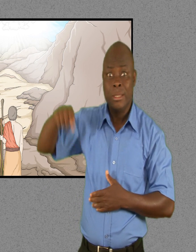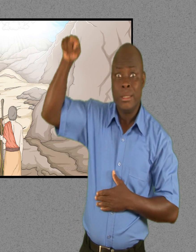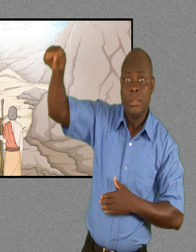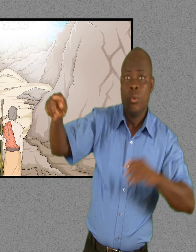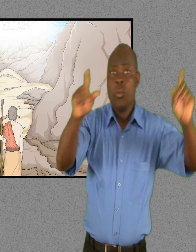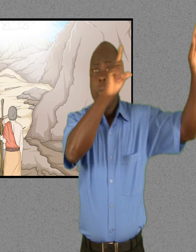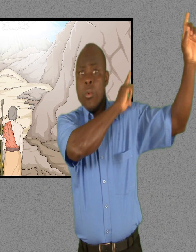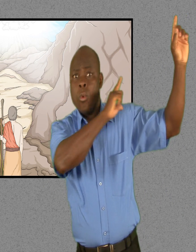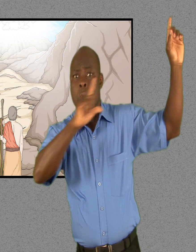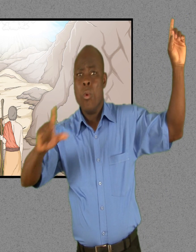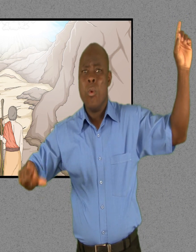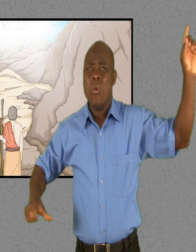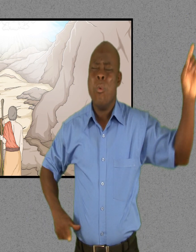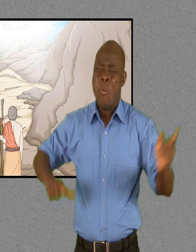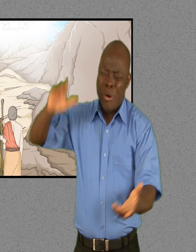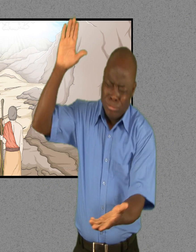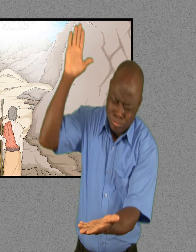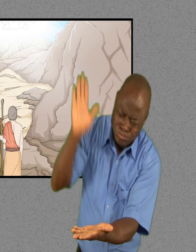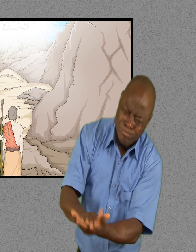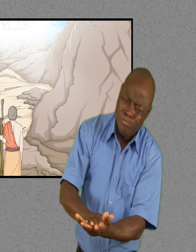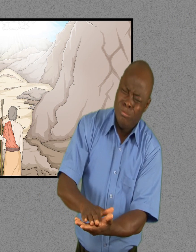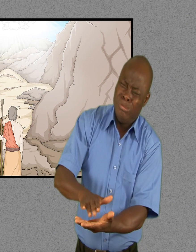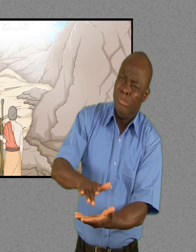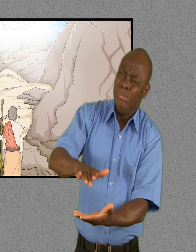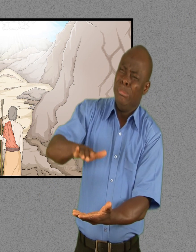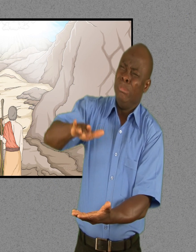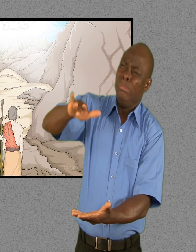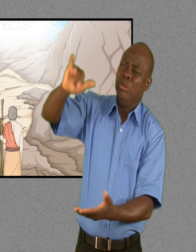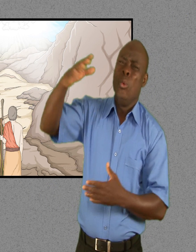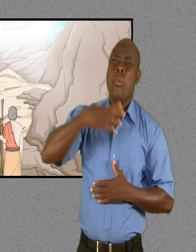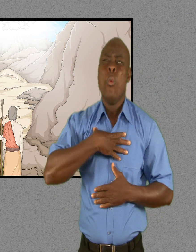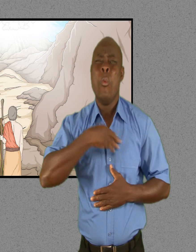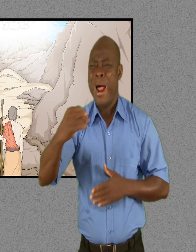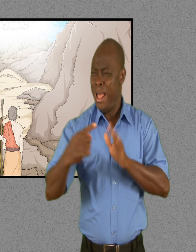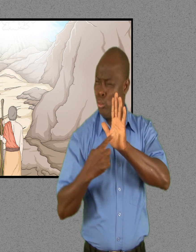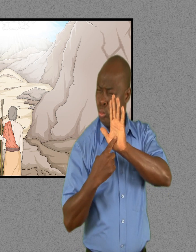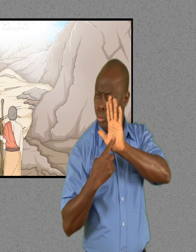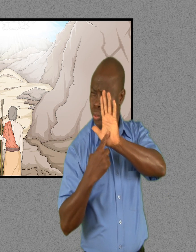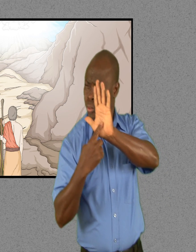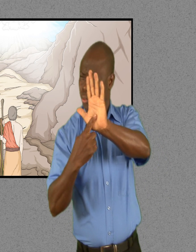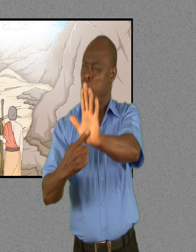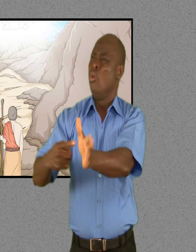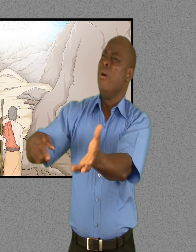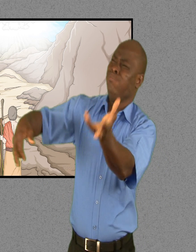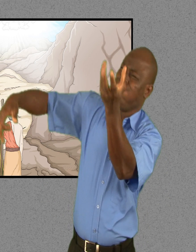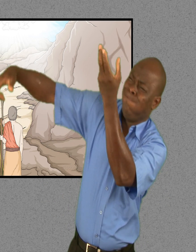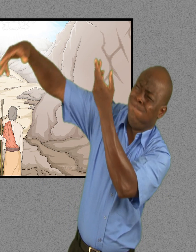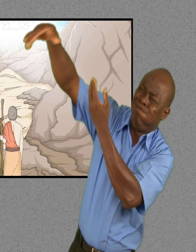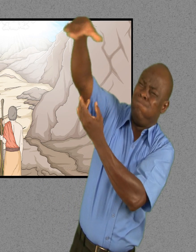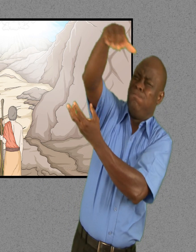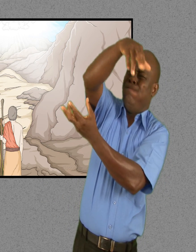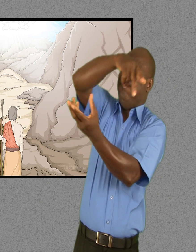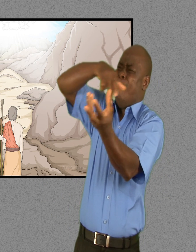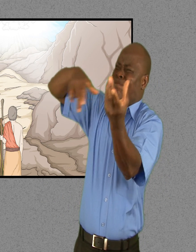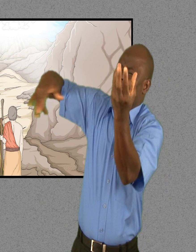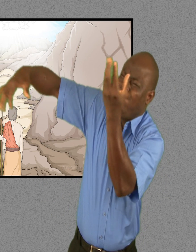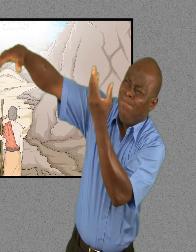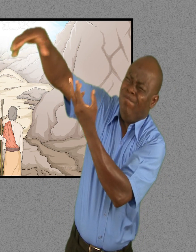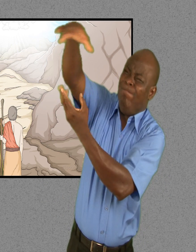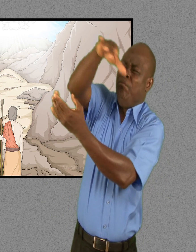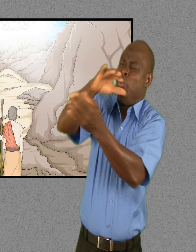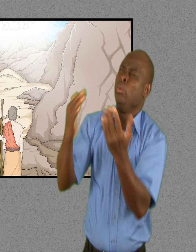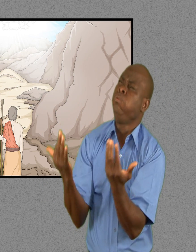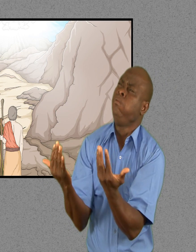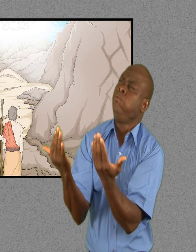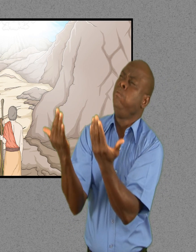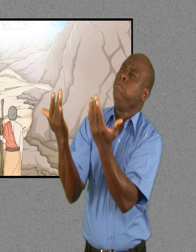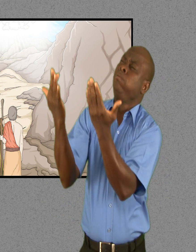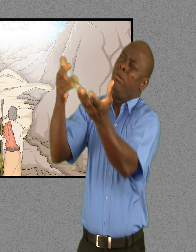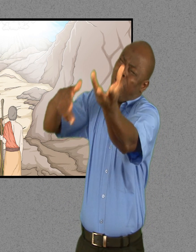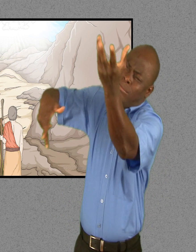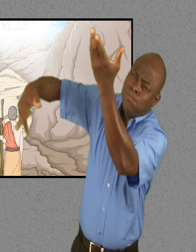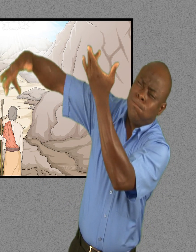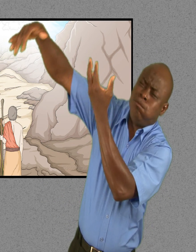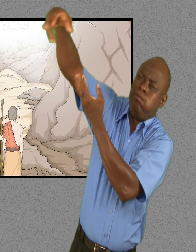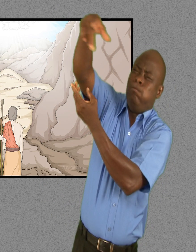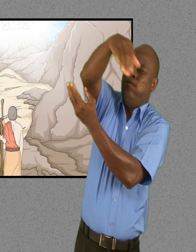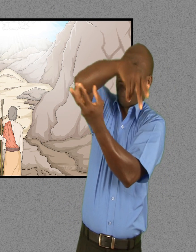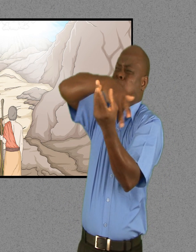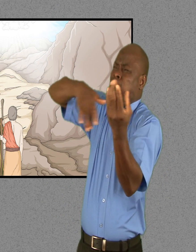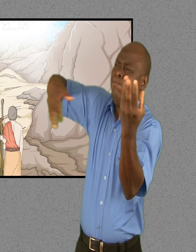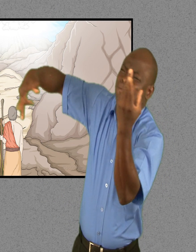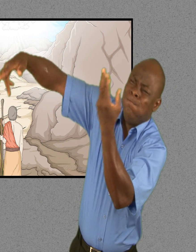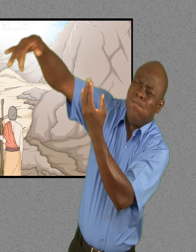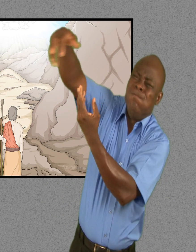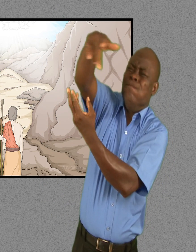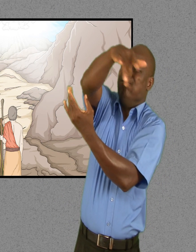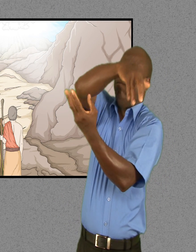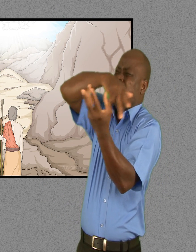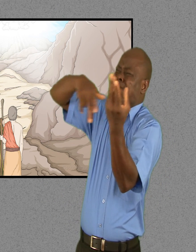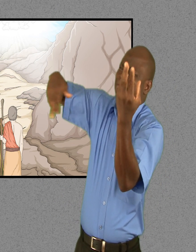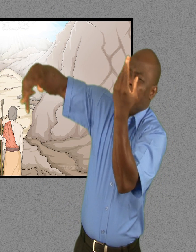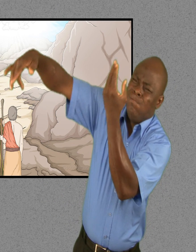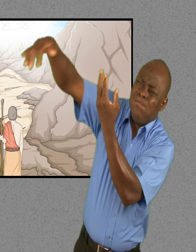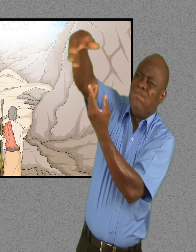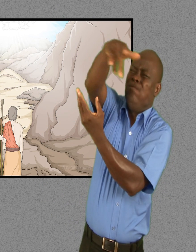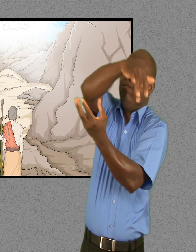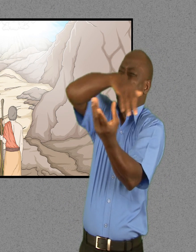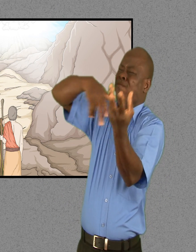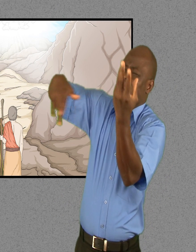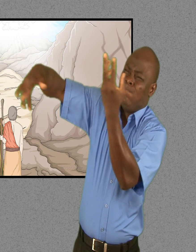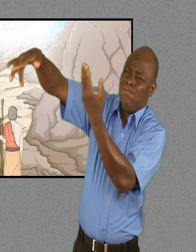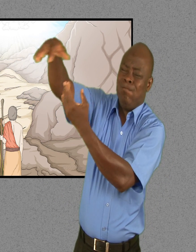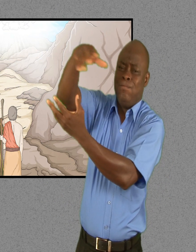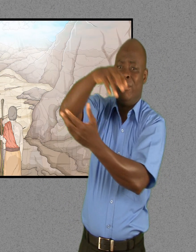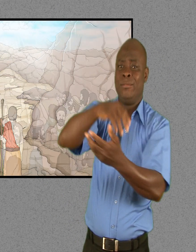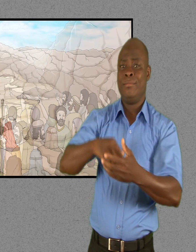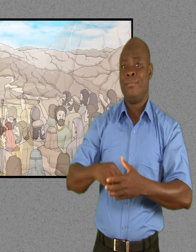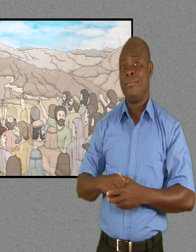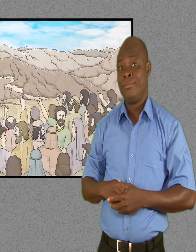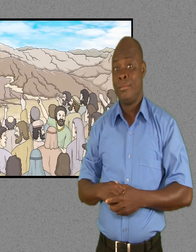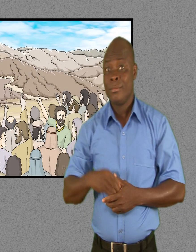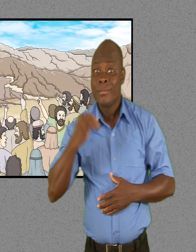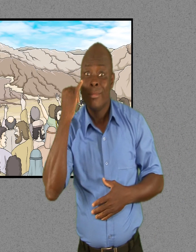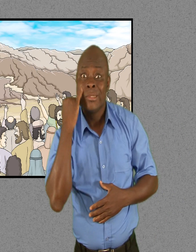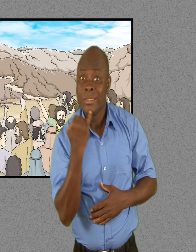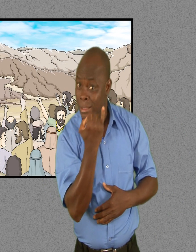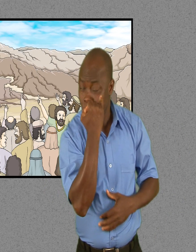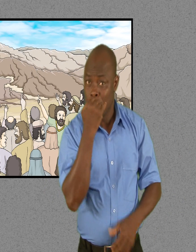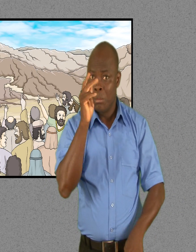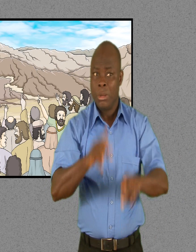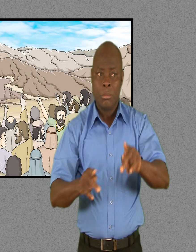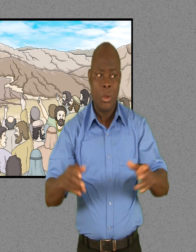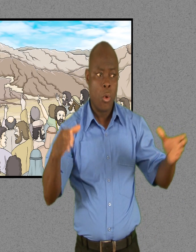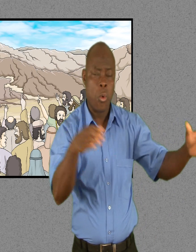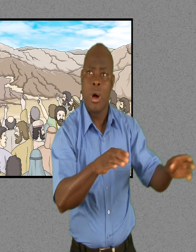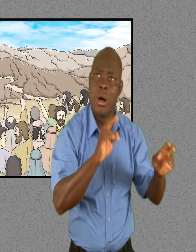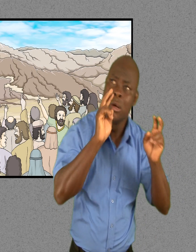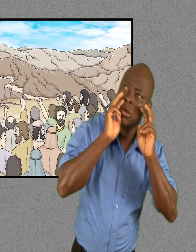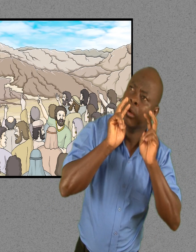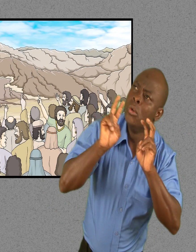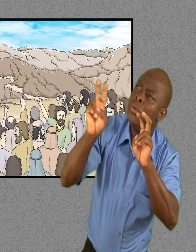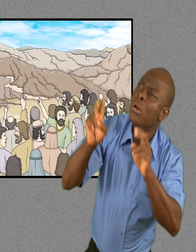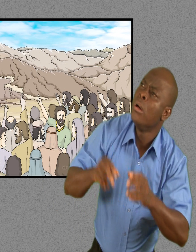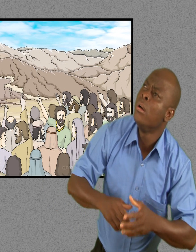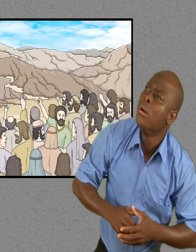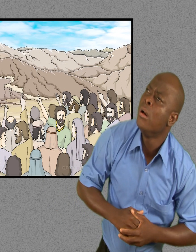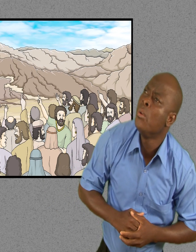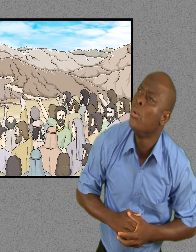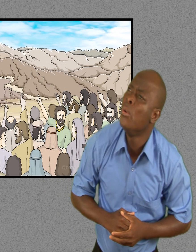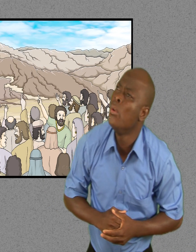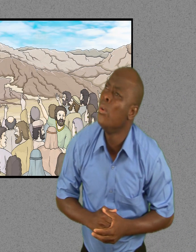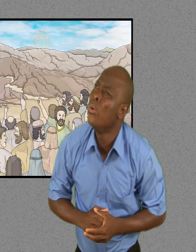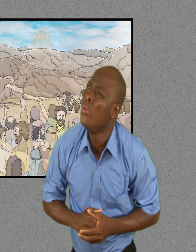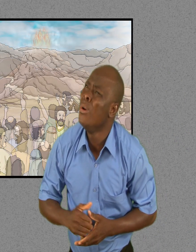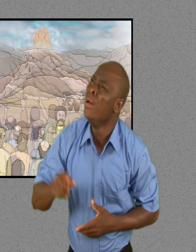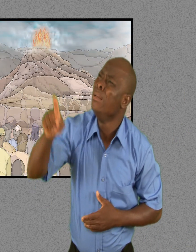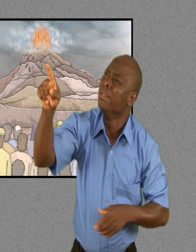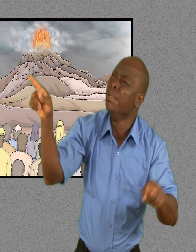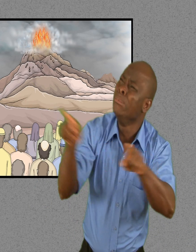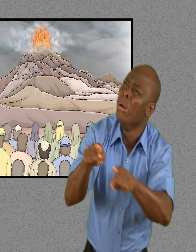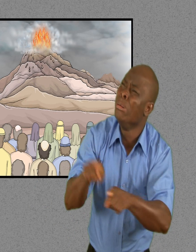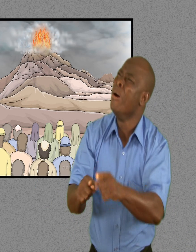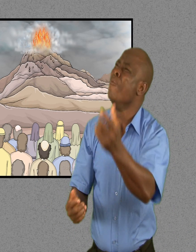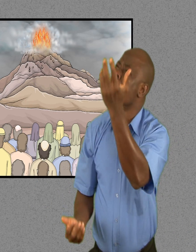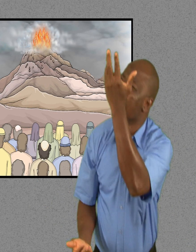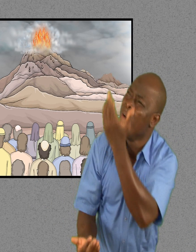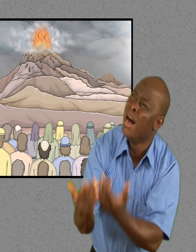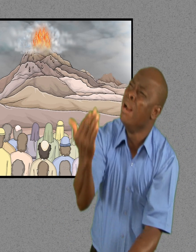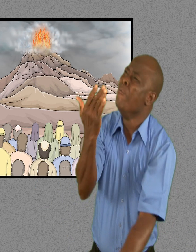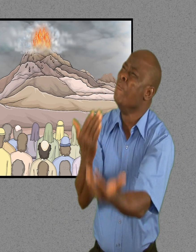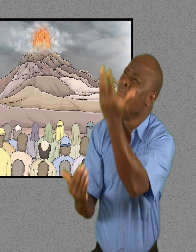For six days the cloud covered it, and on the seventh day the LORD called to Moses from within the cloud.